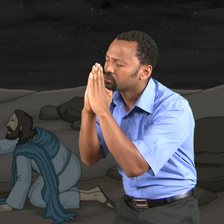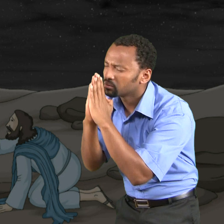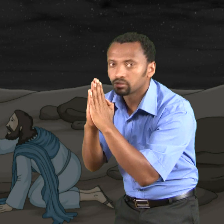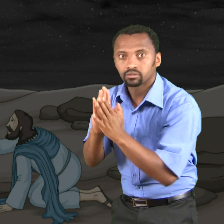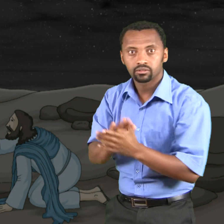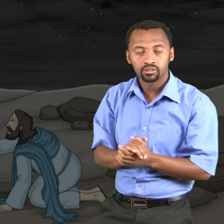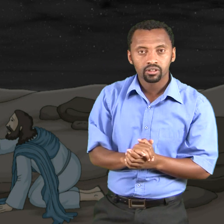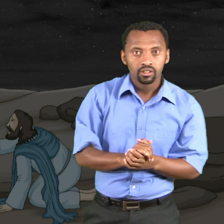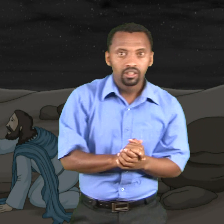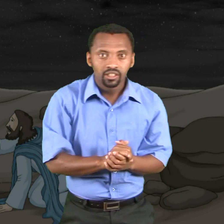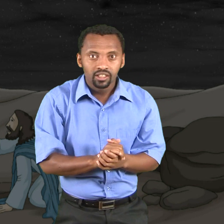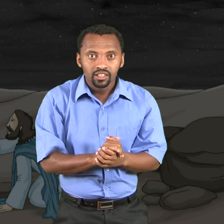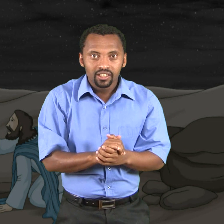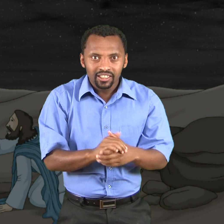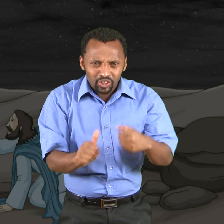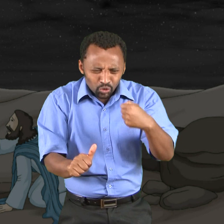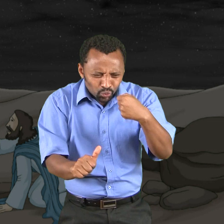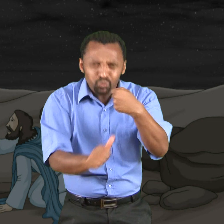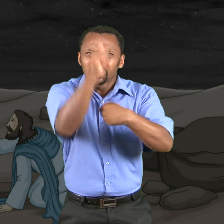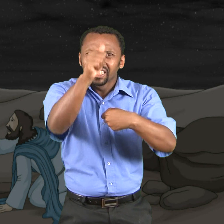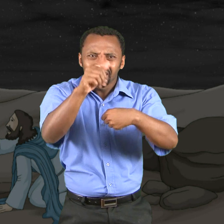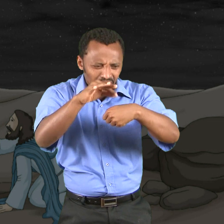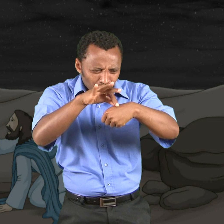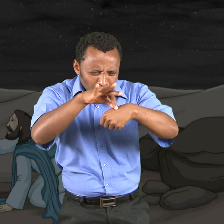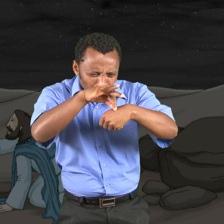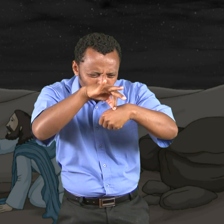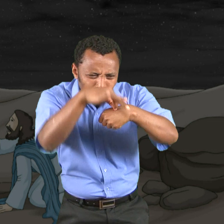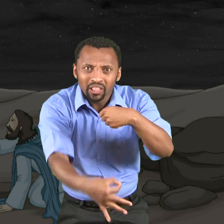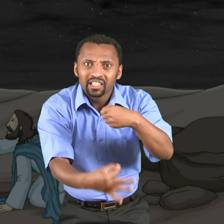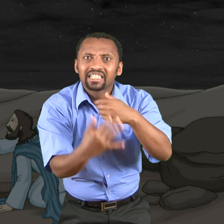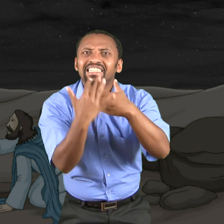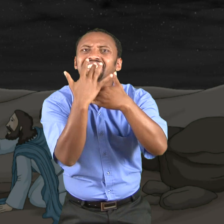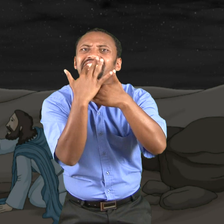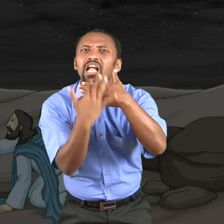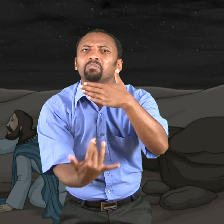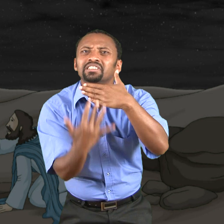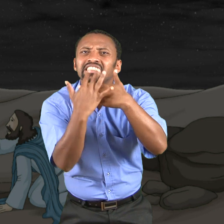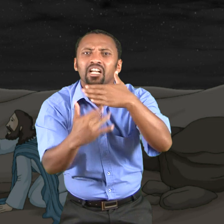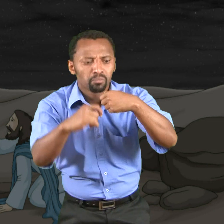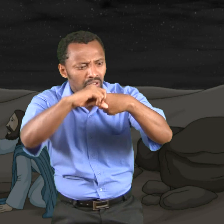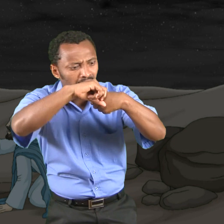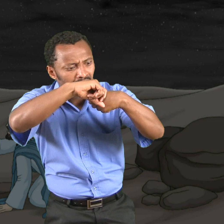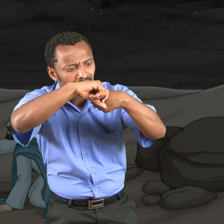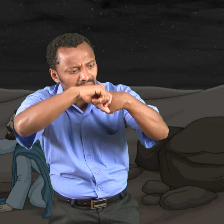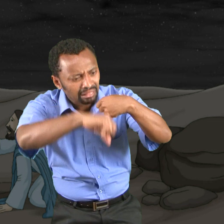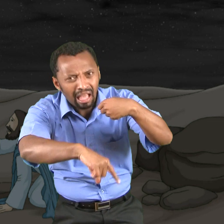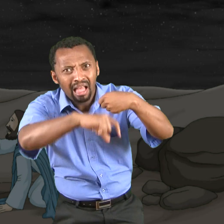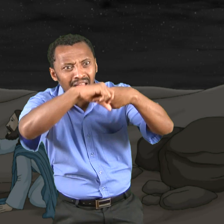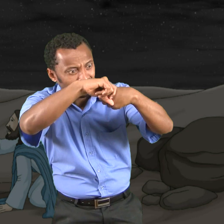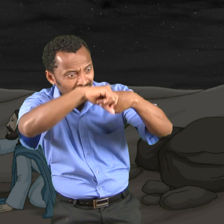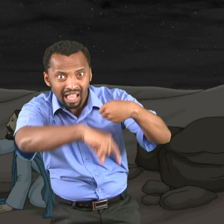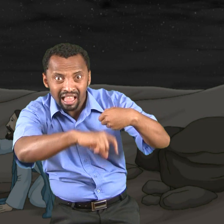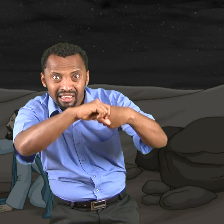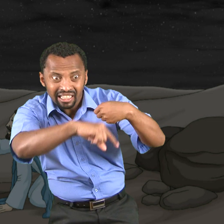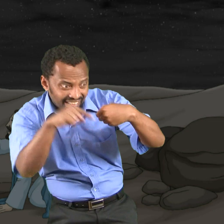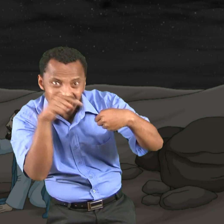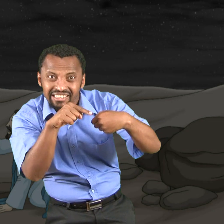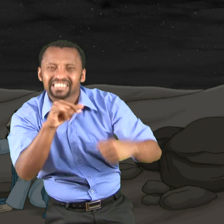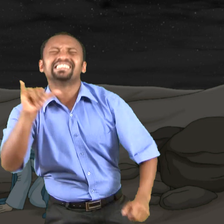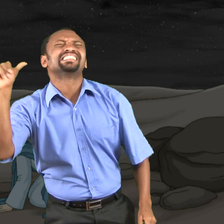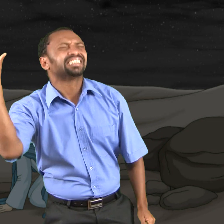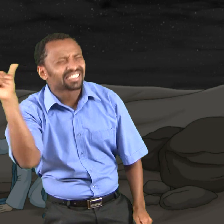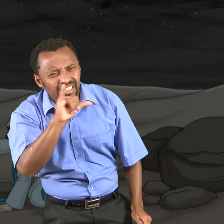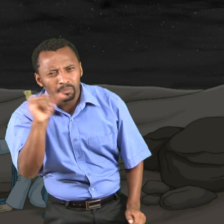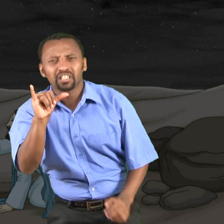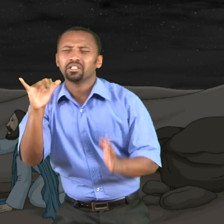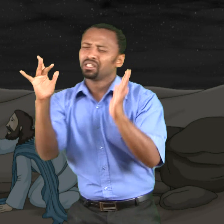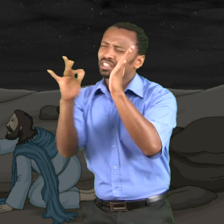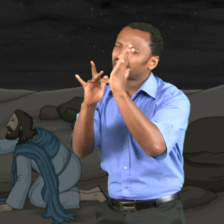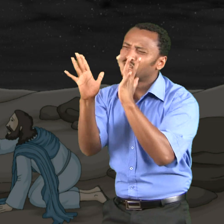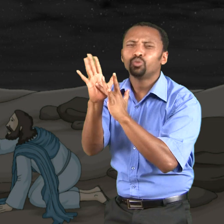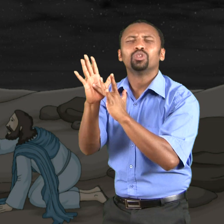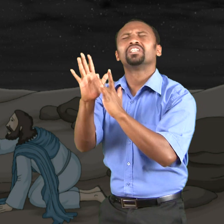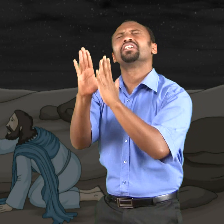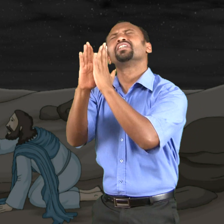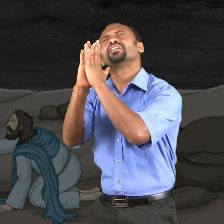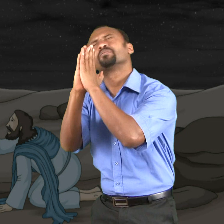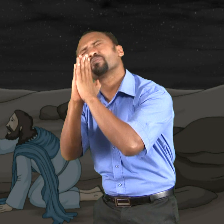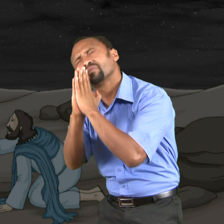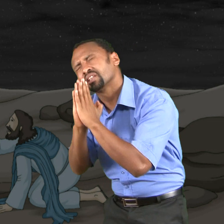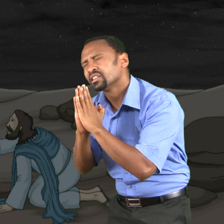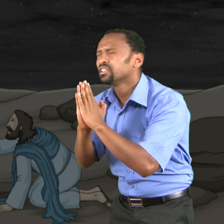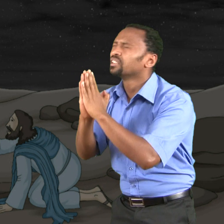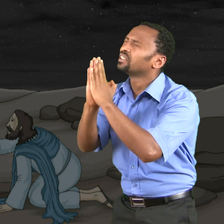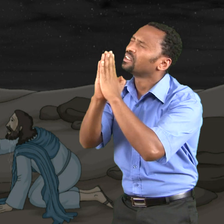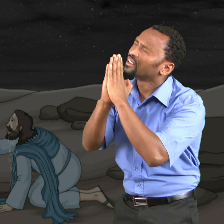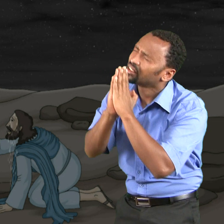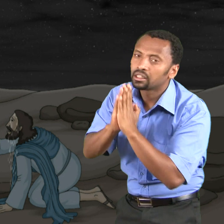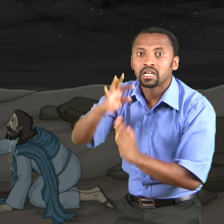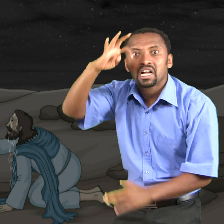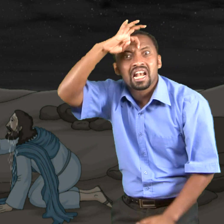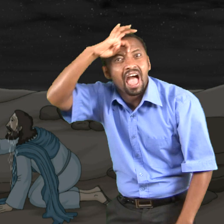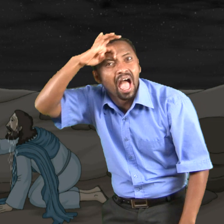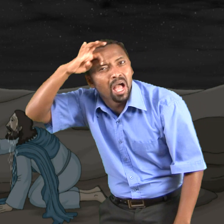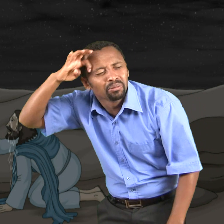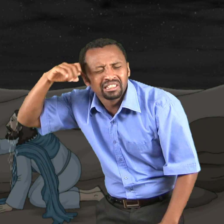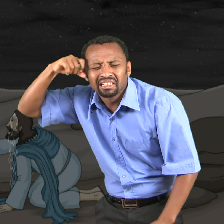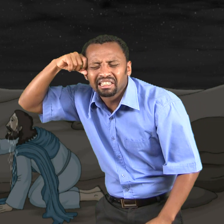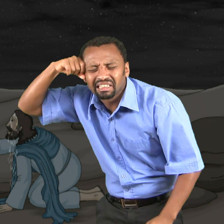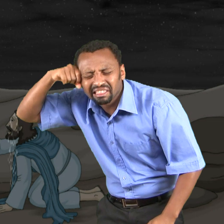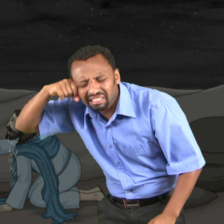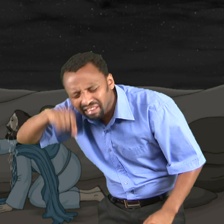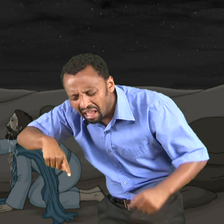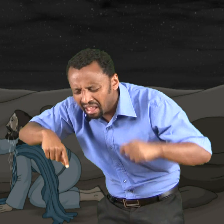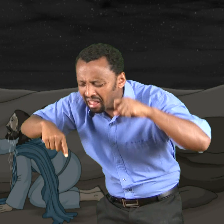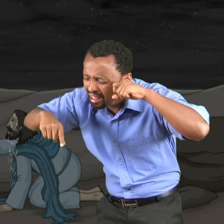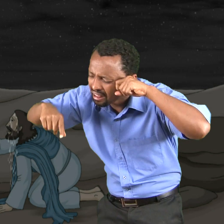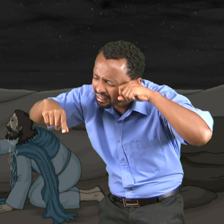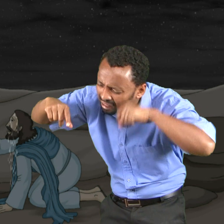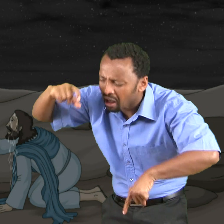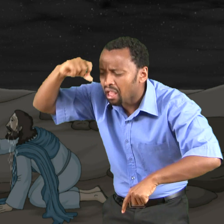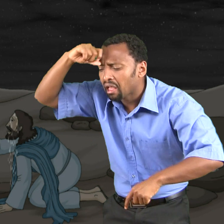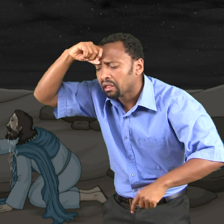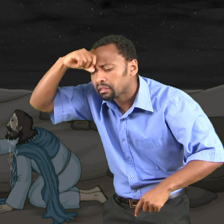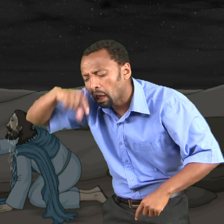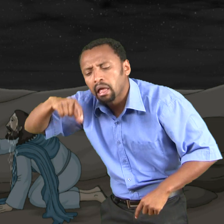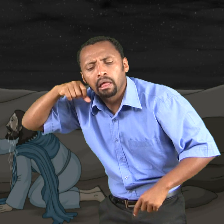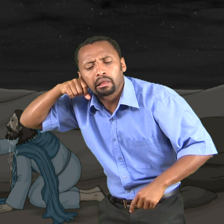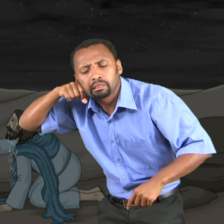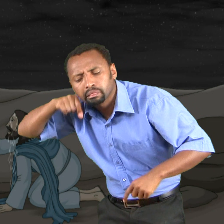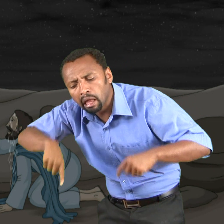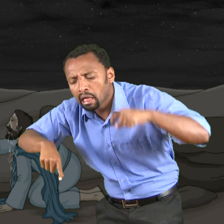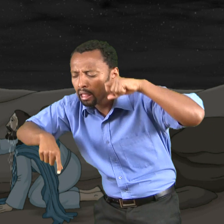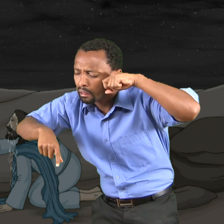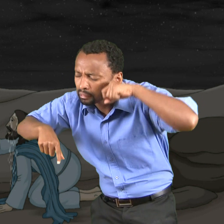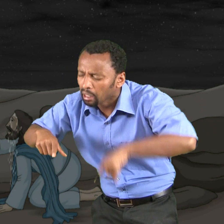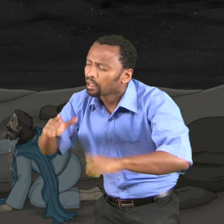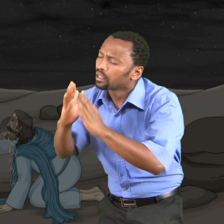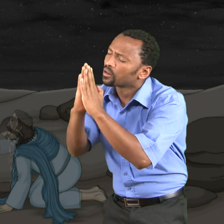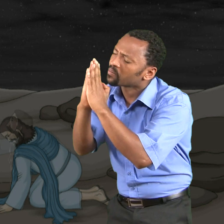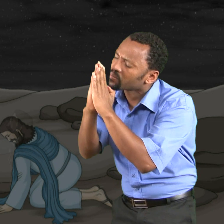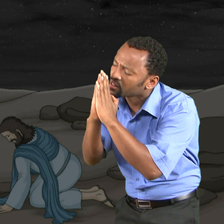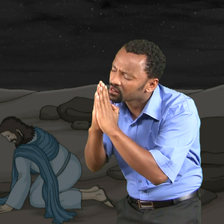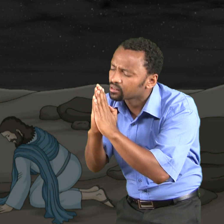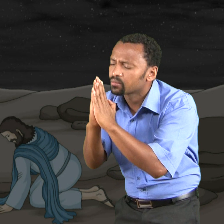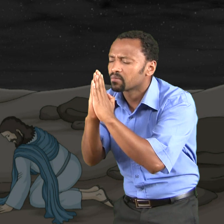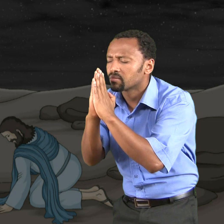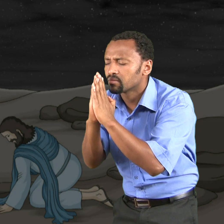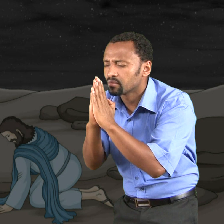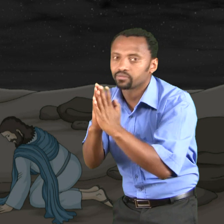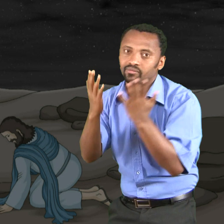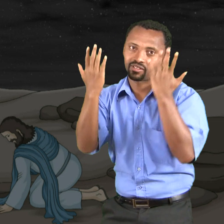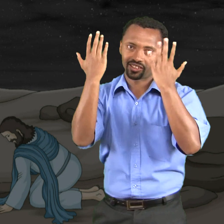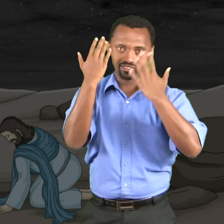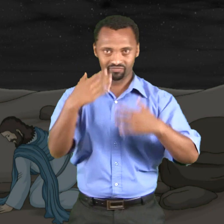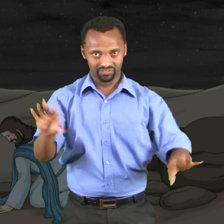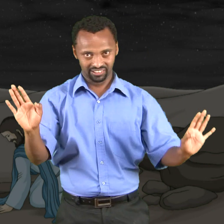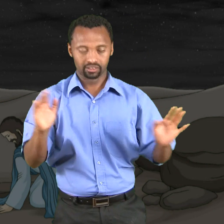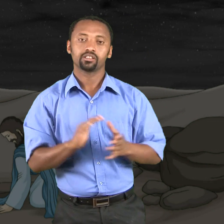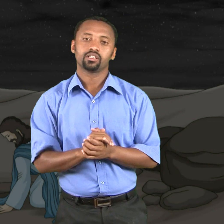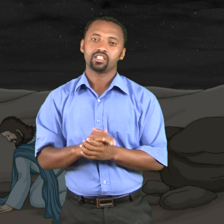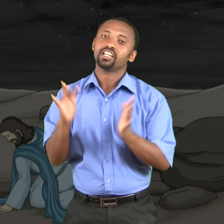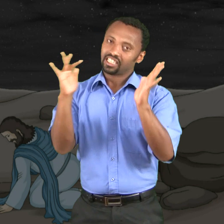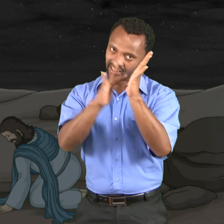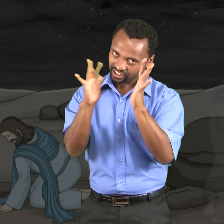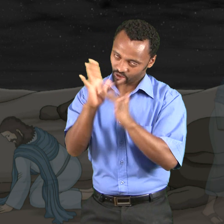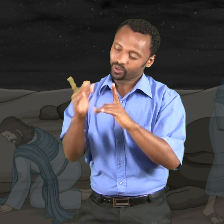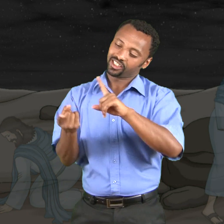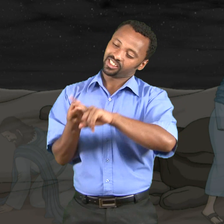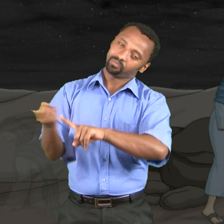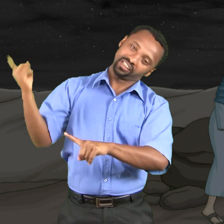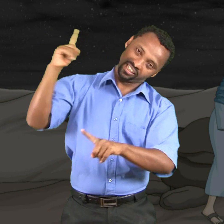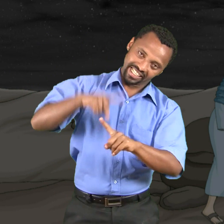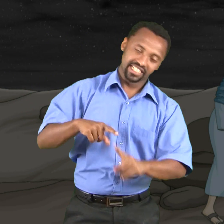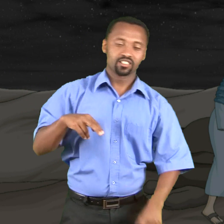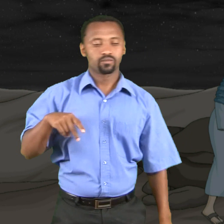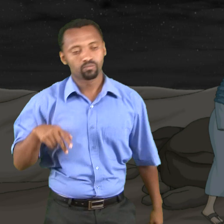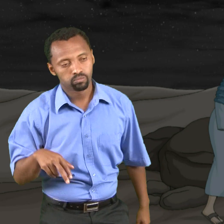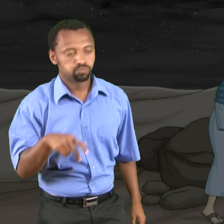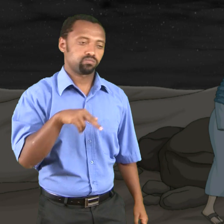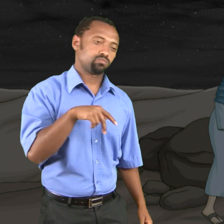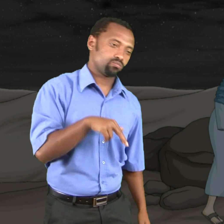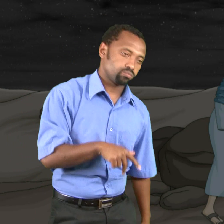Yet not as I will, but as You will.”